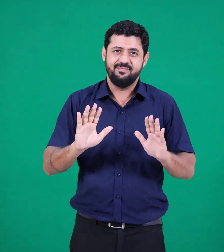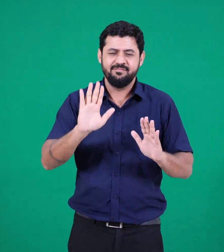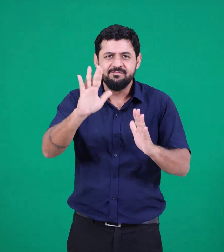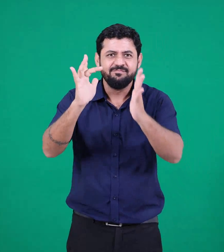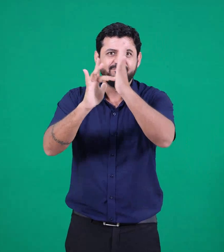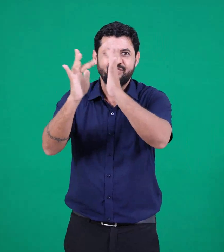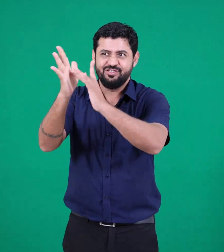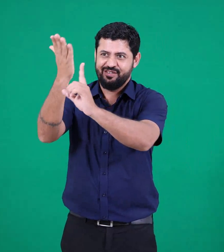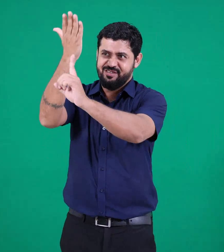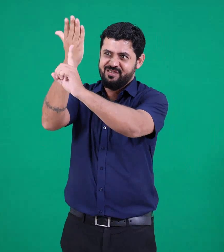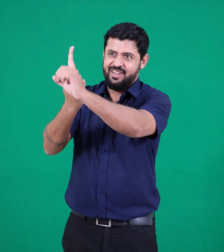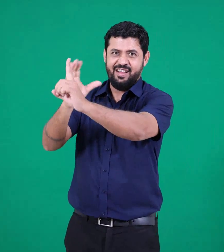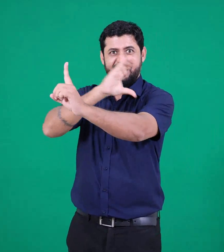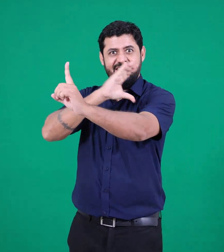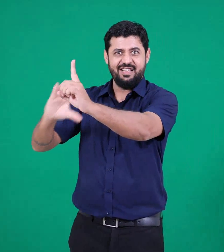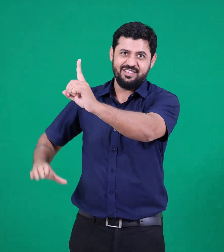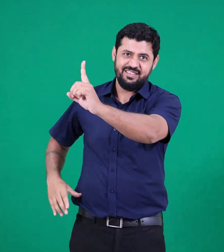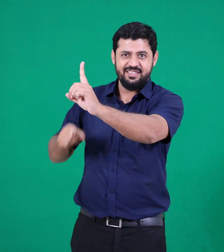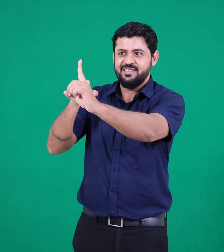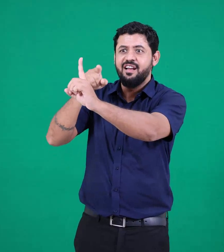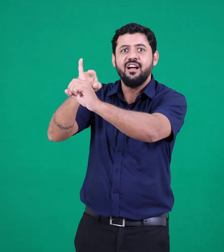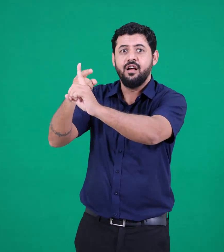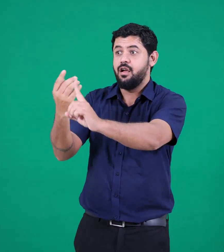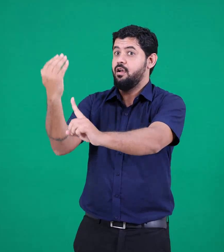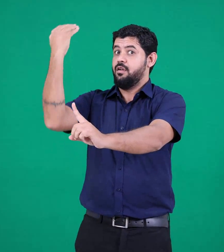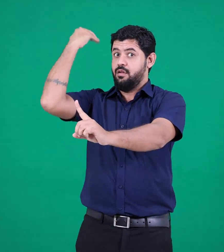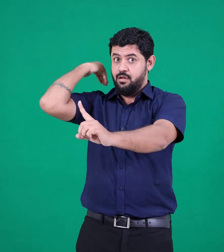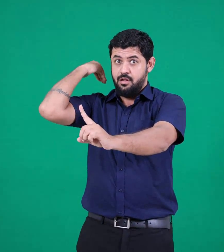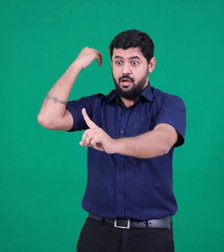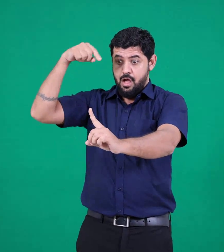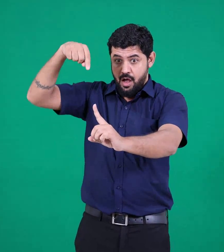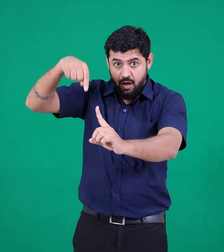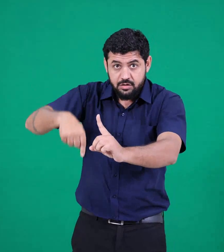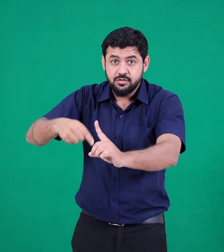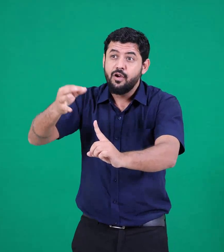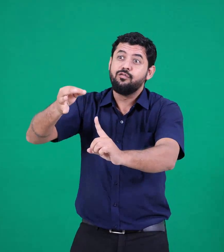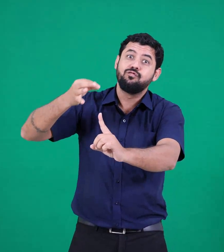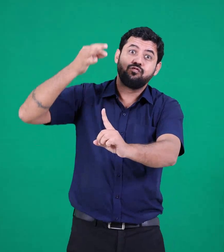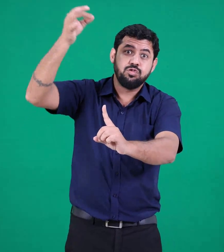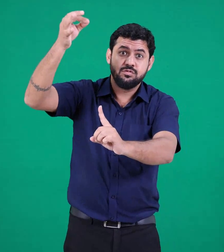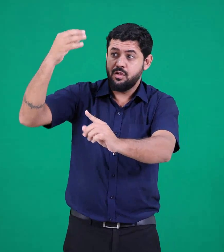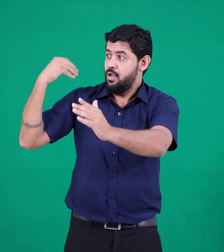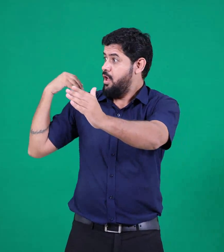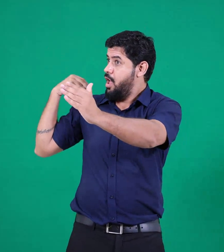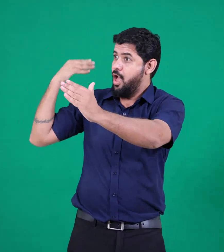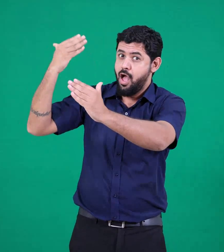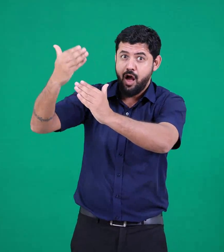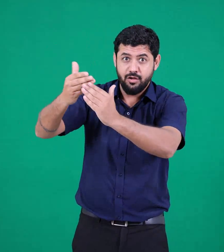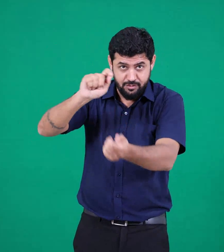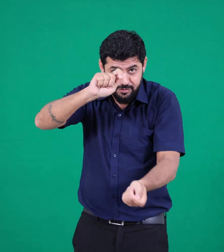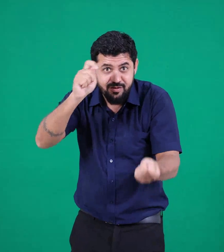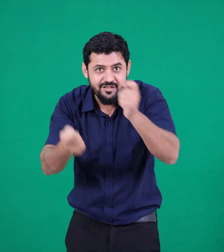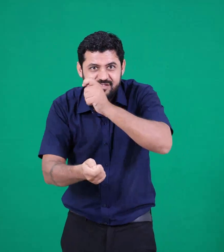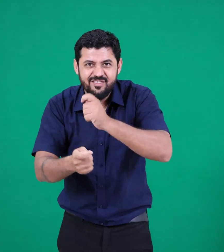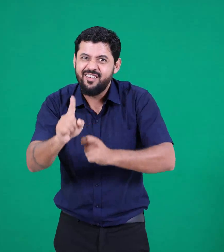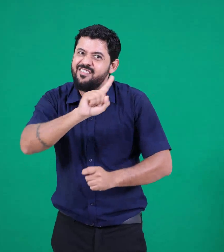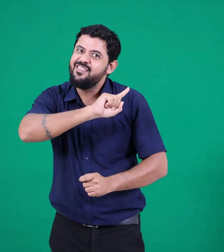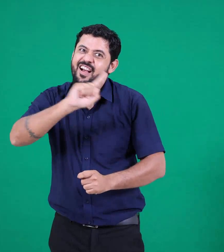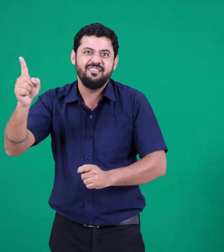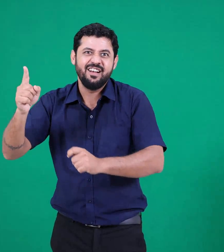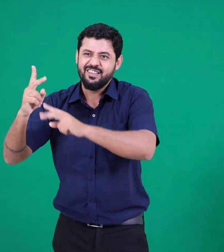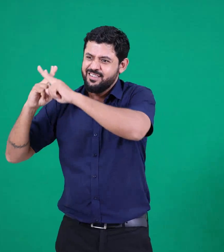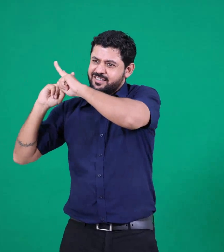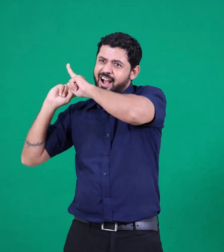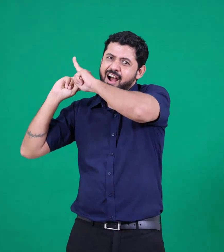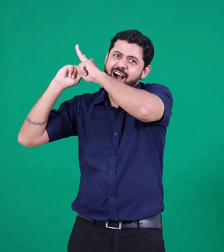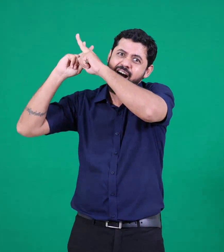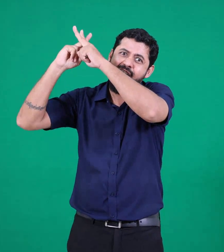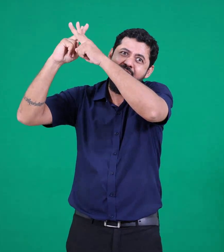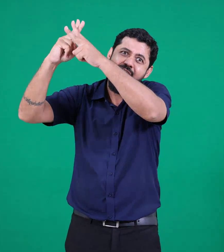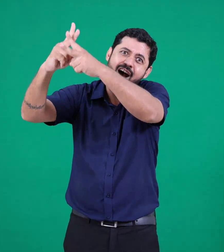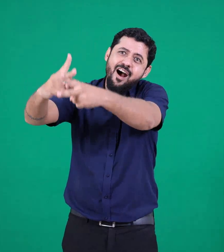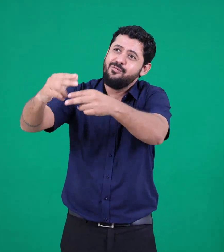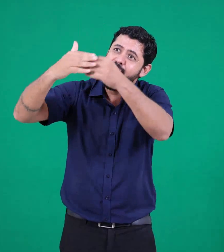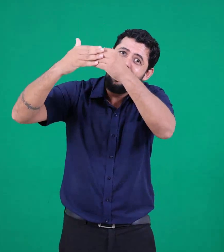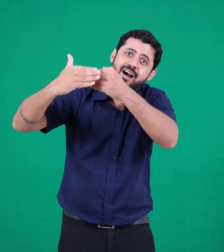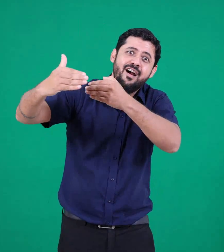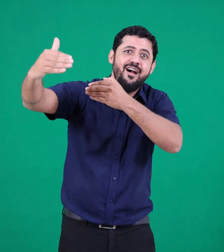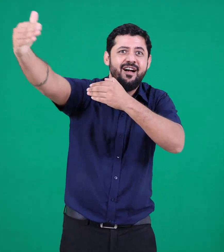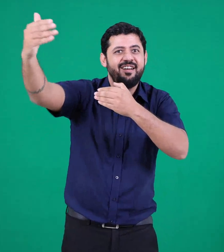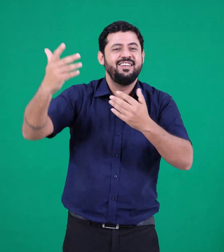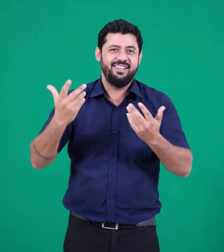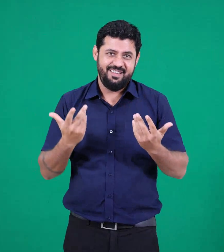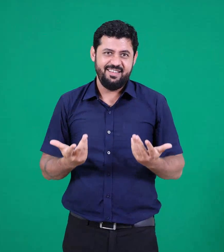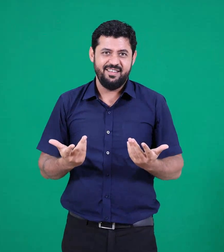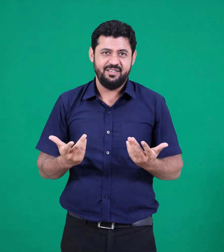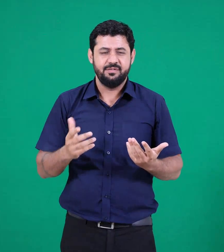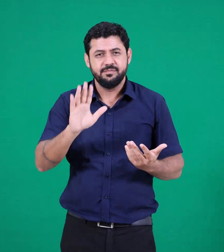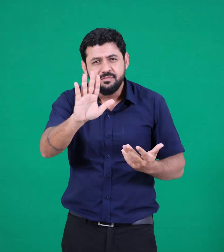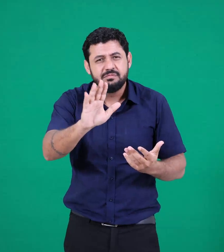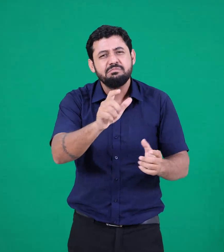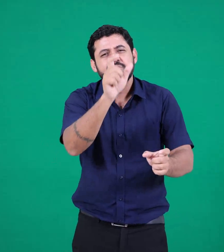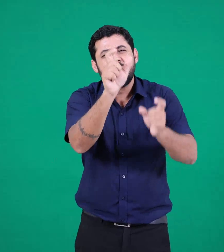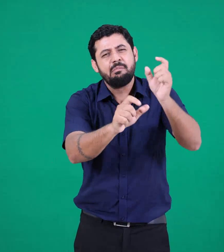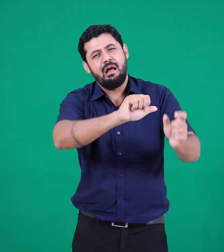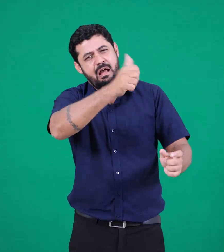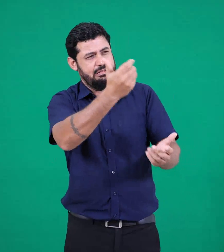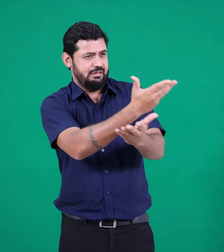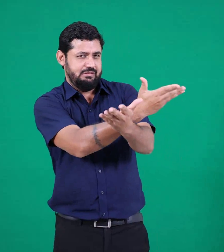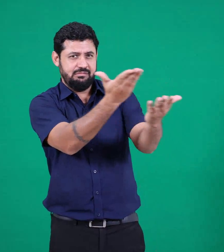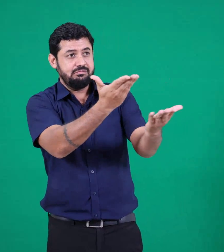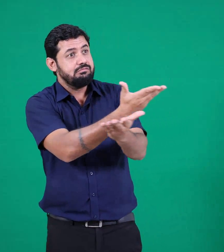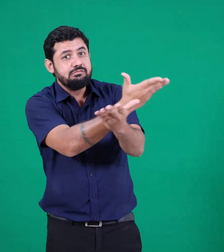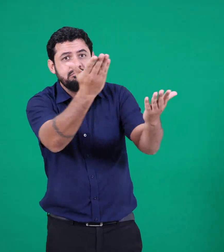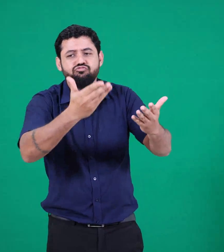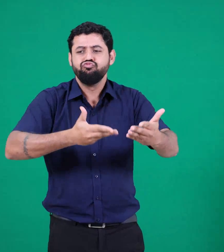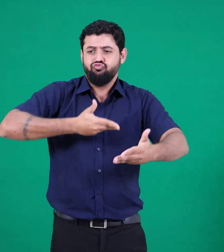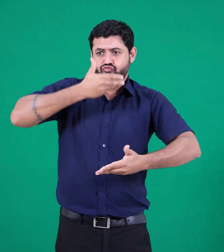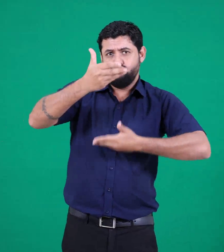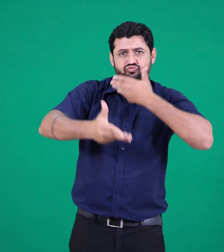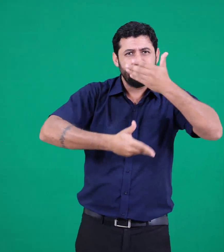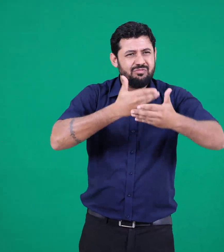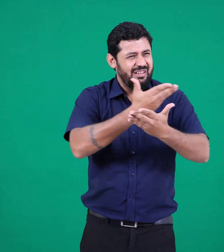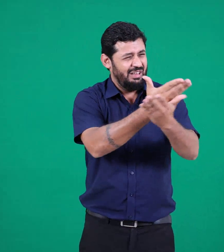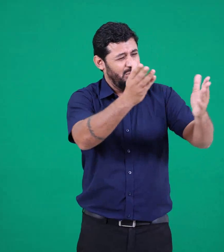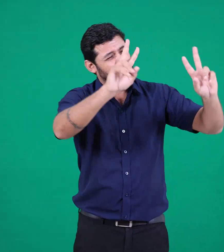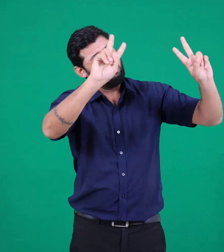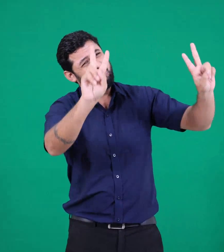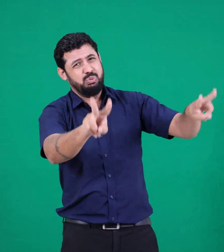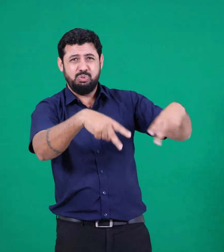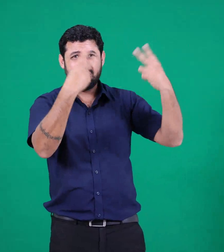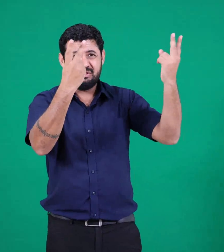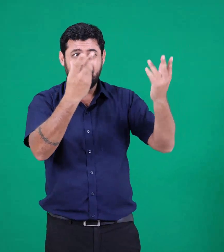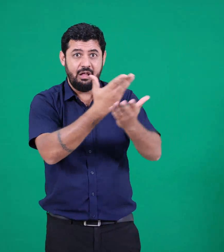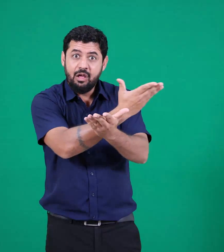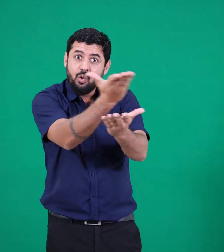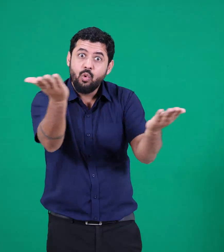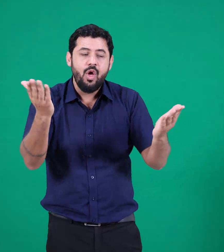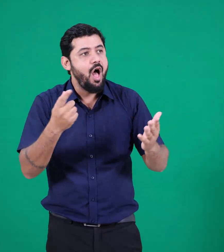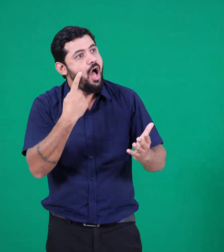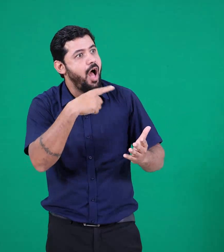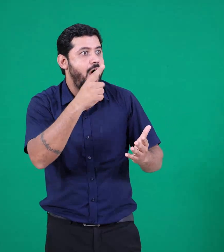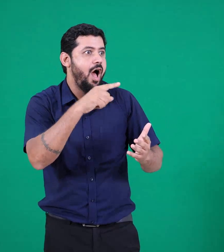Jesus Christ is the same yesterday and today and forever.